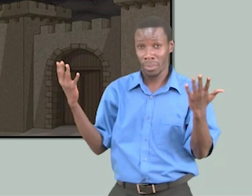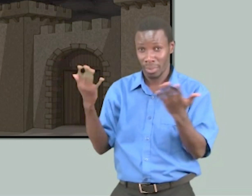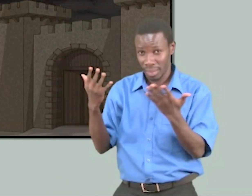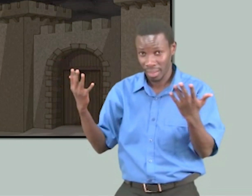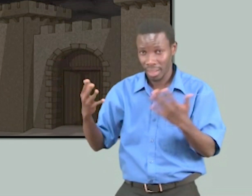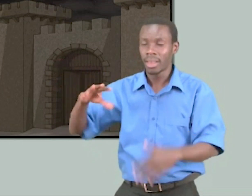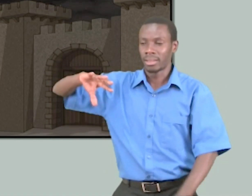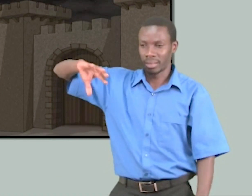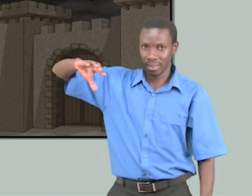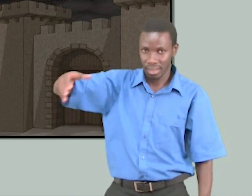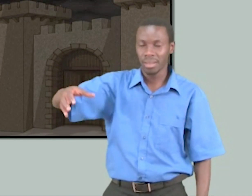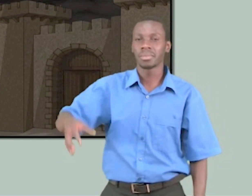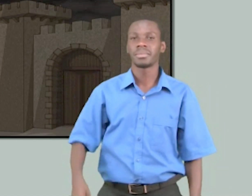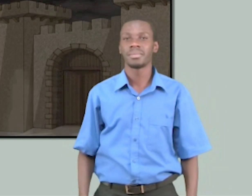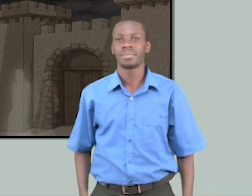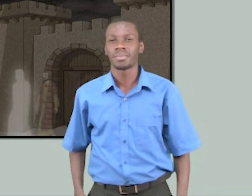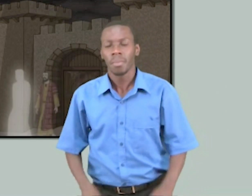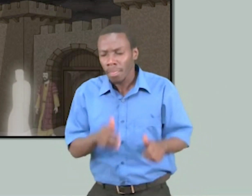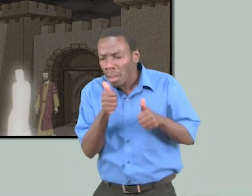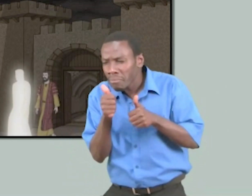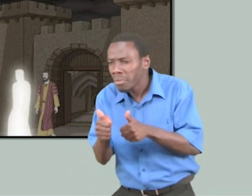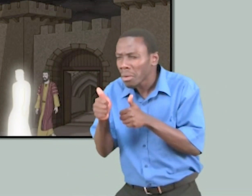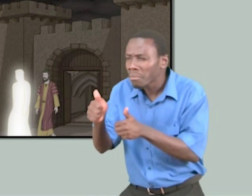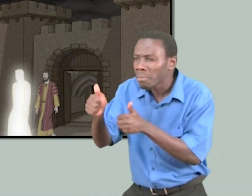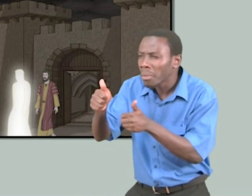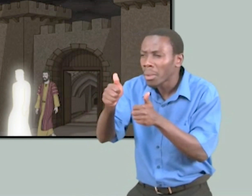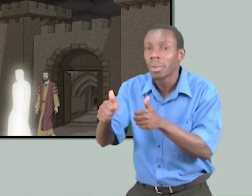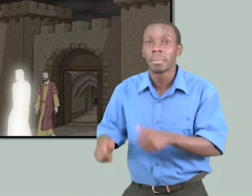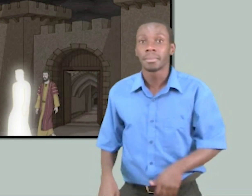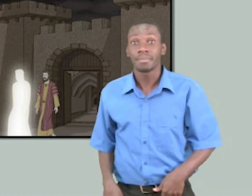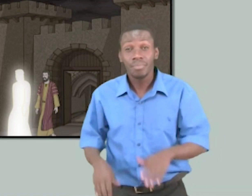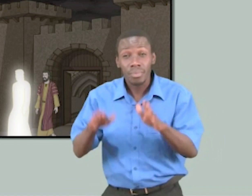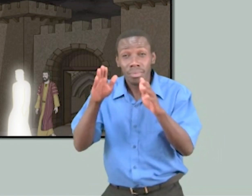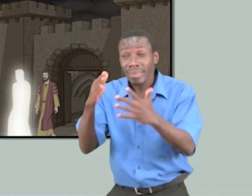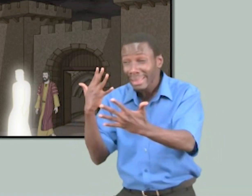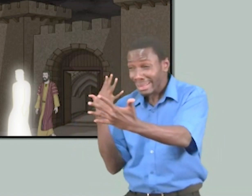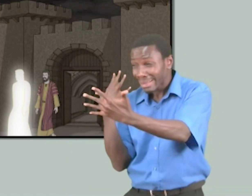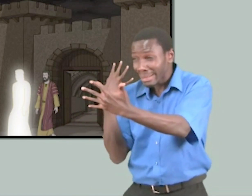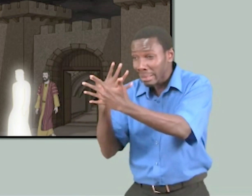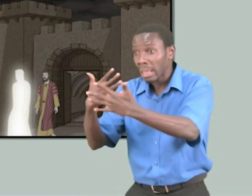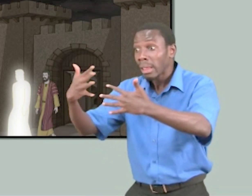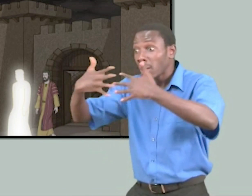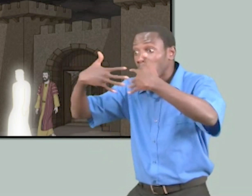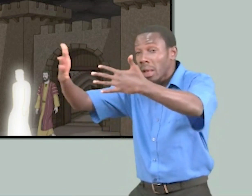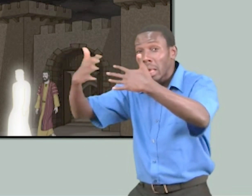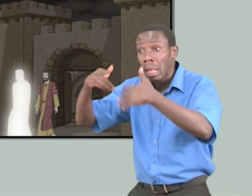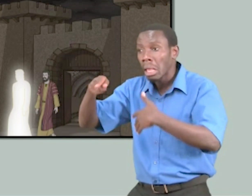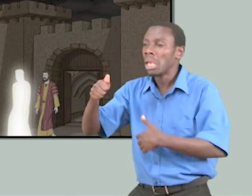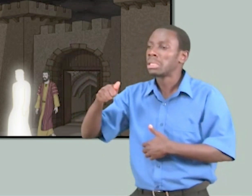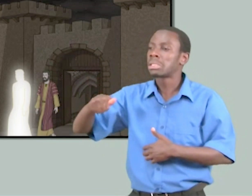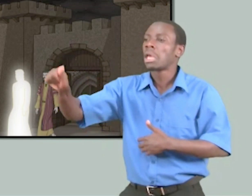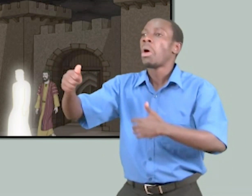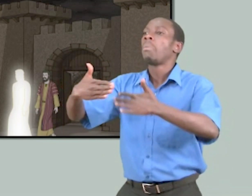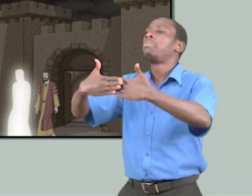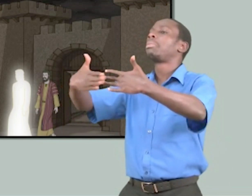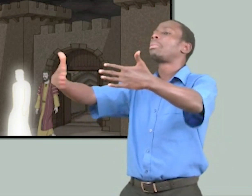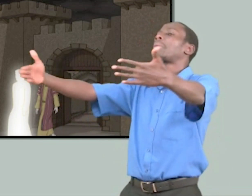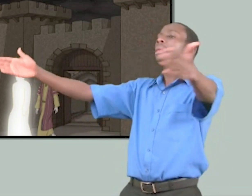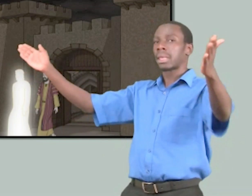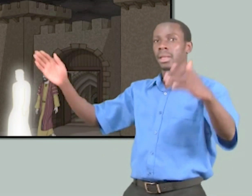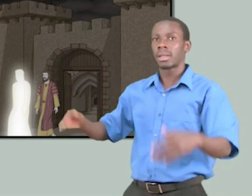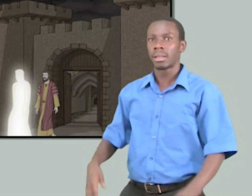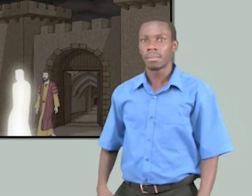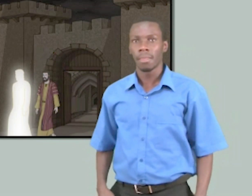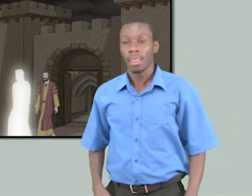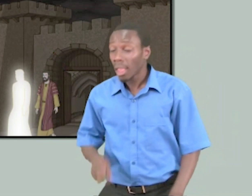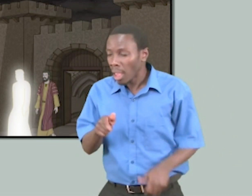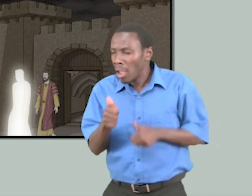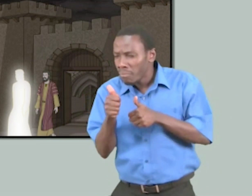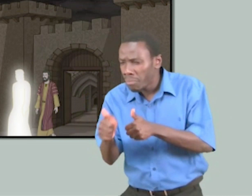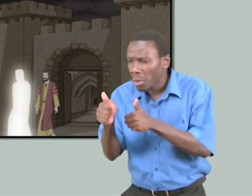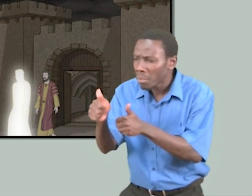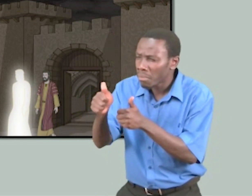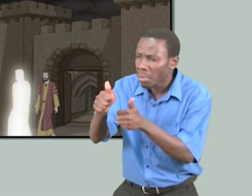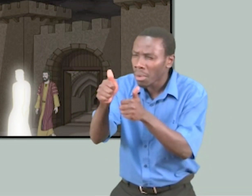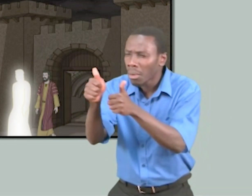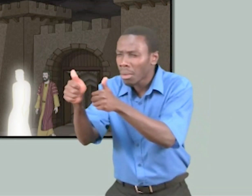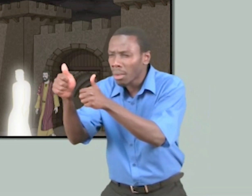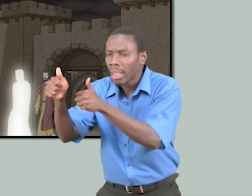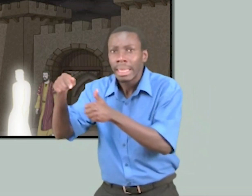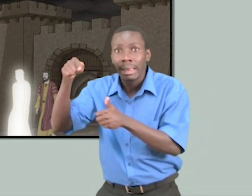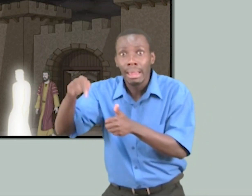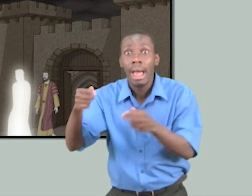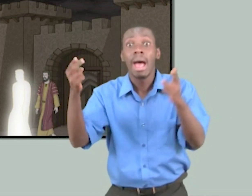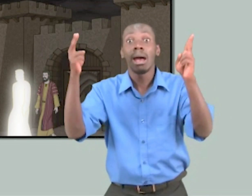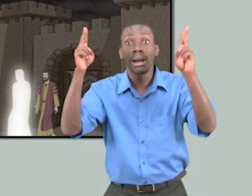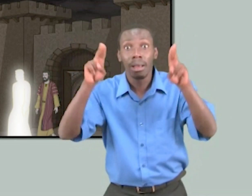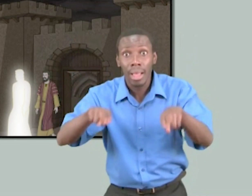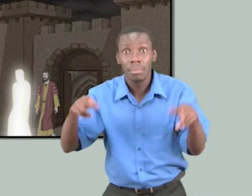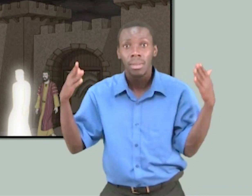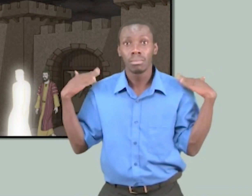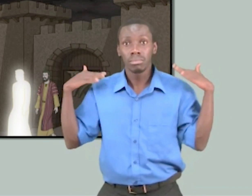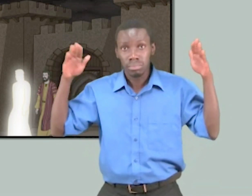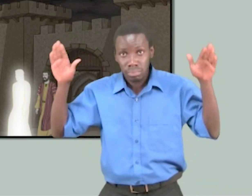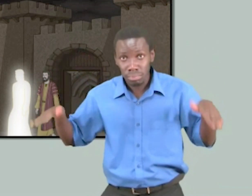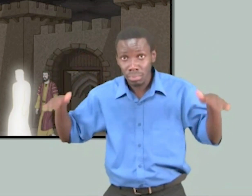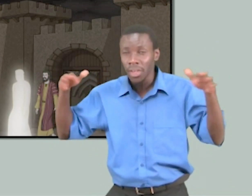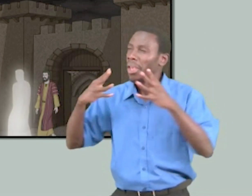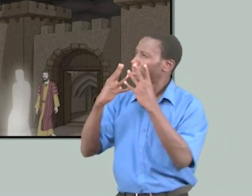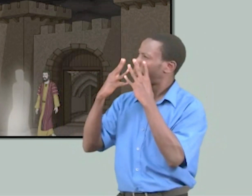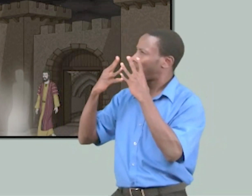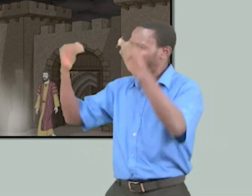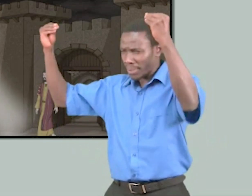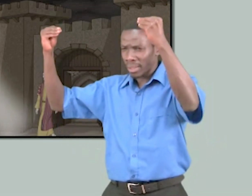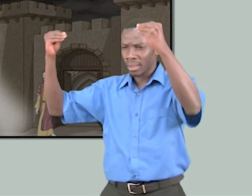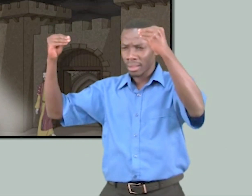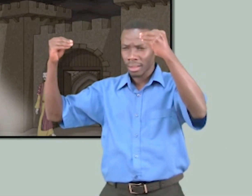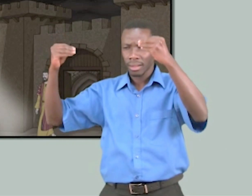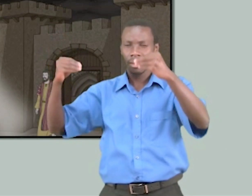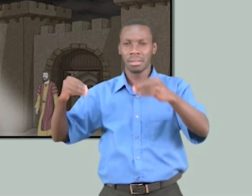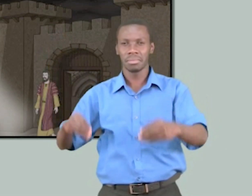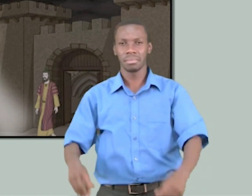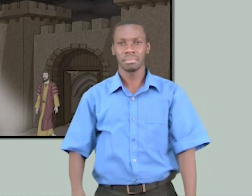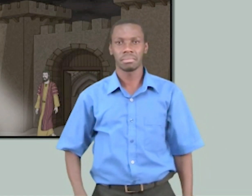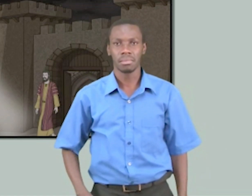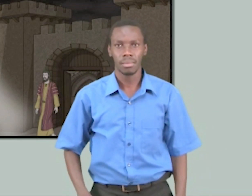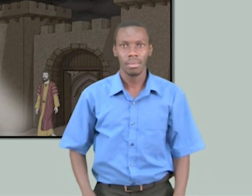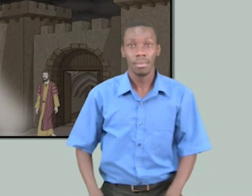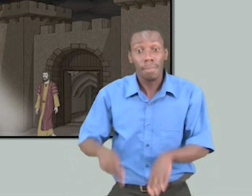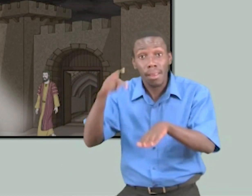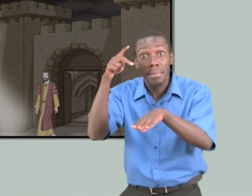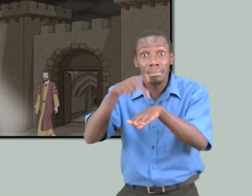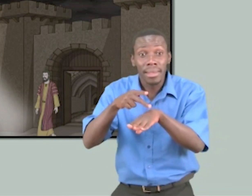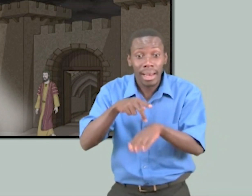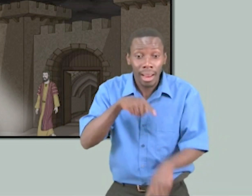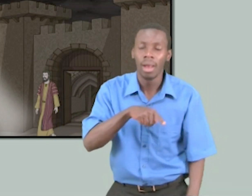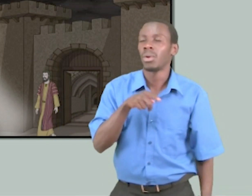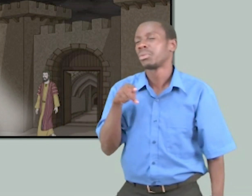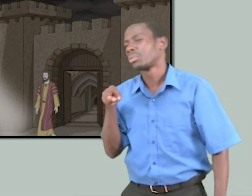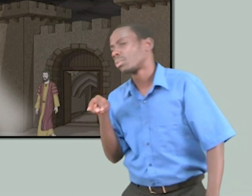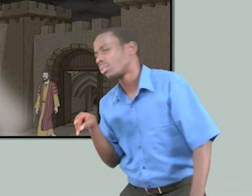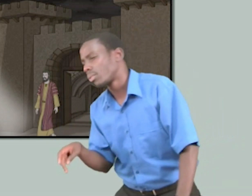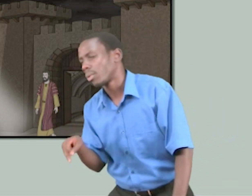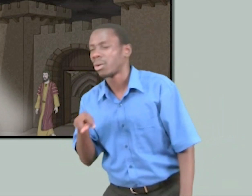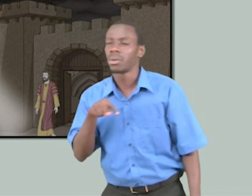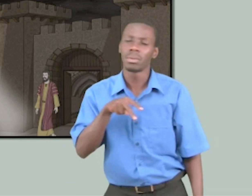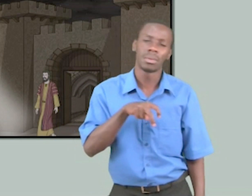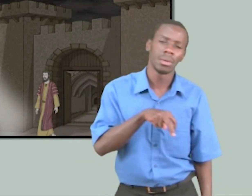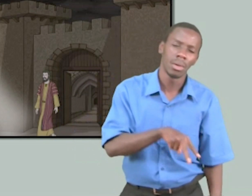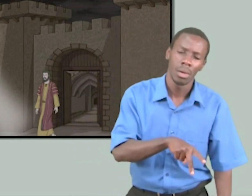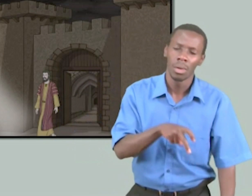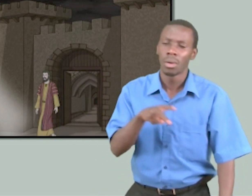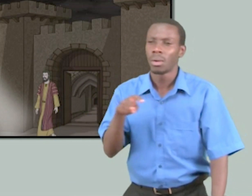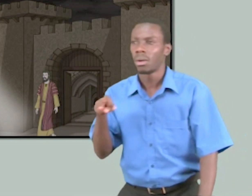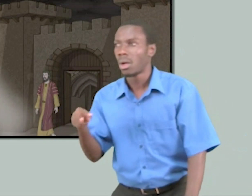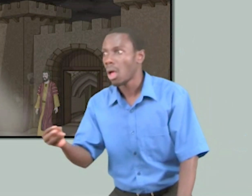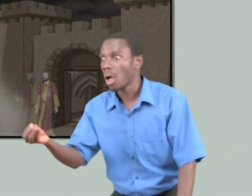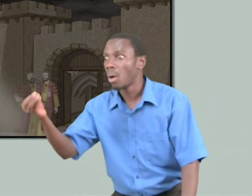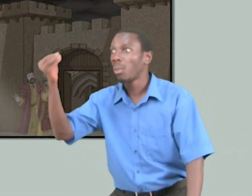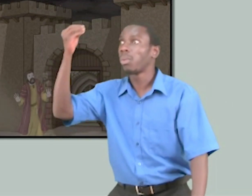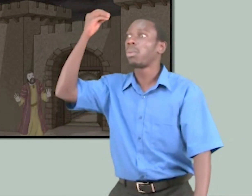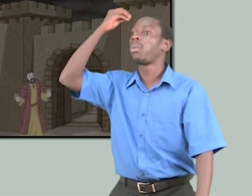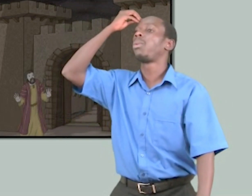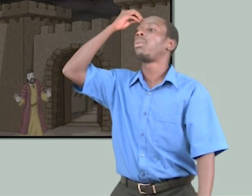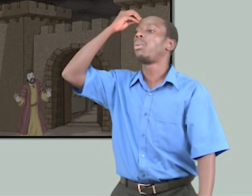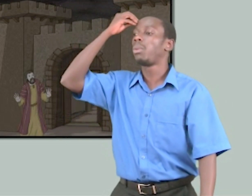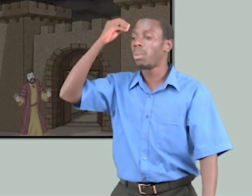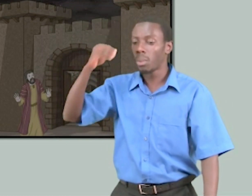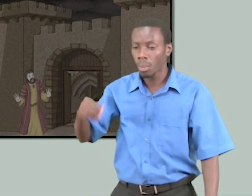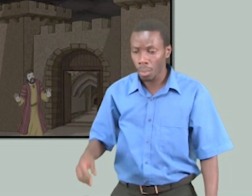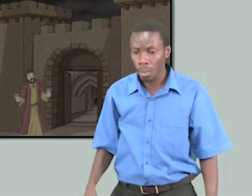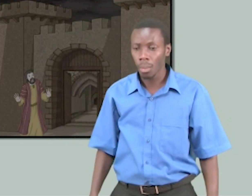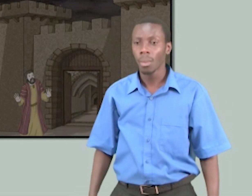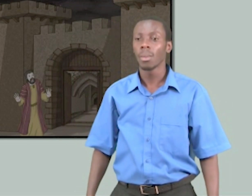When they had gone outside and walked the length of one block, the angel suddenly left him.